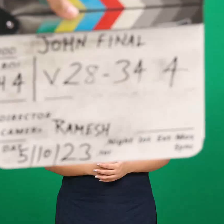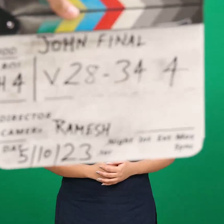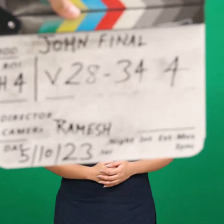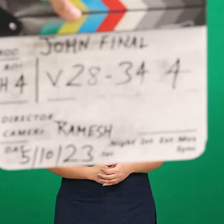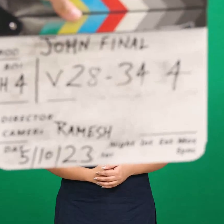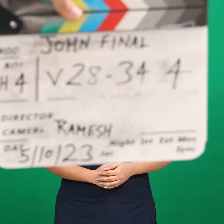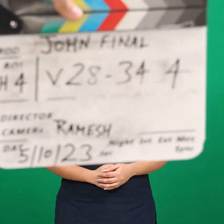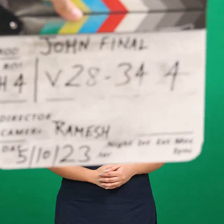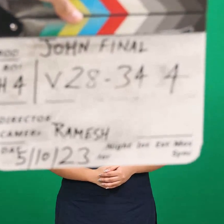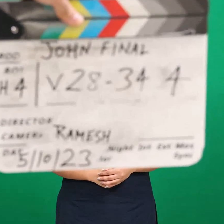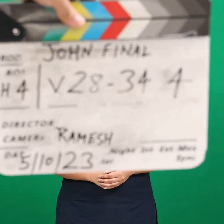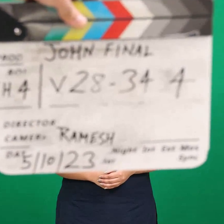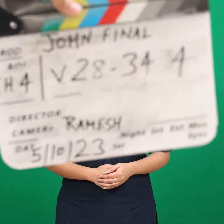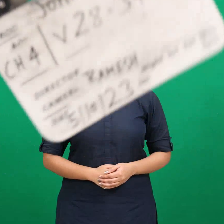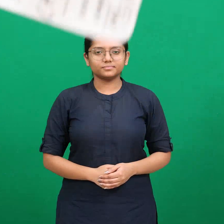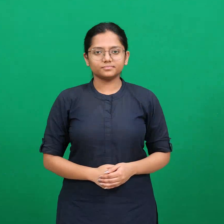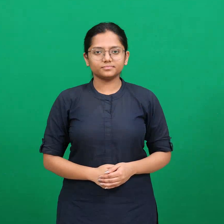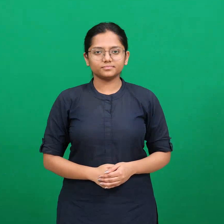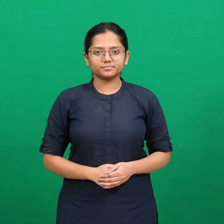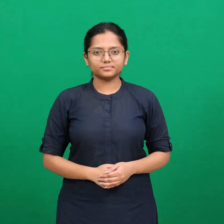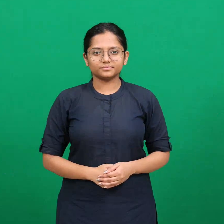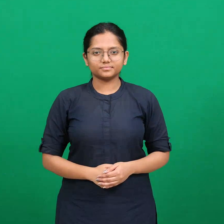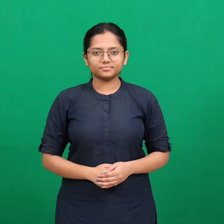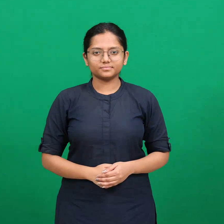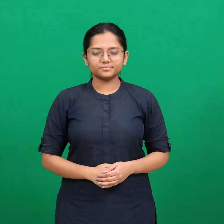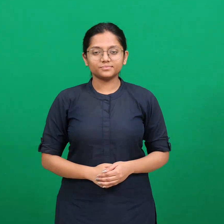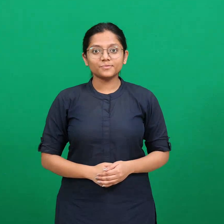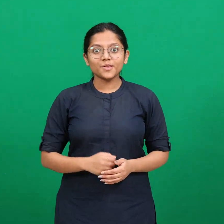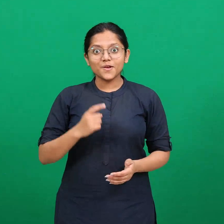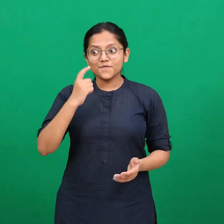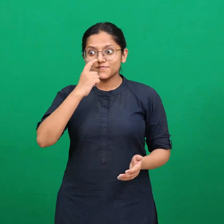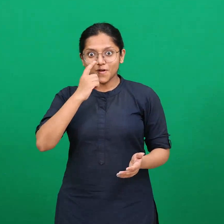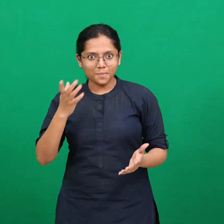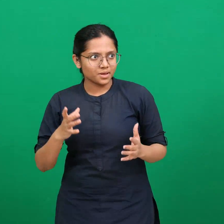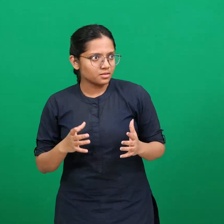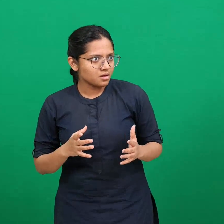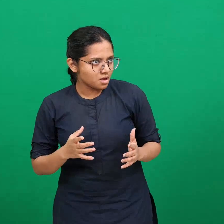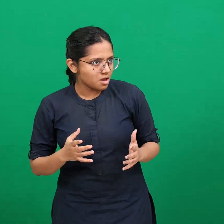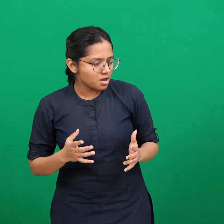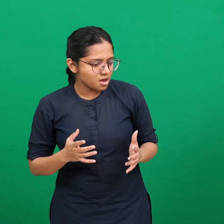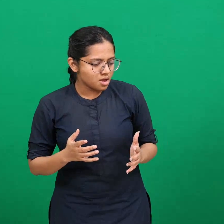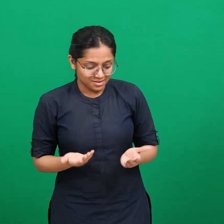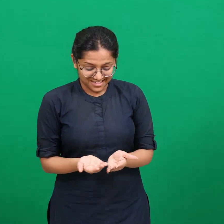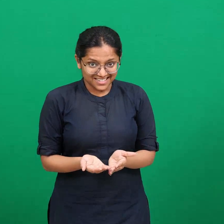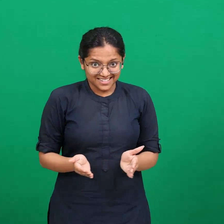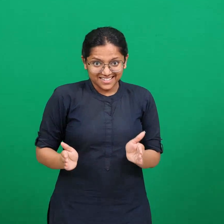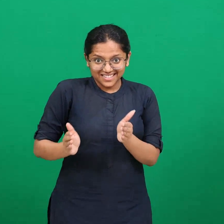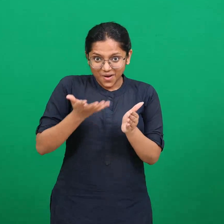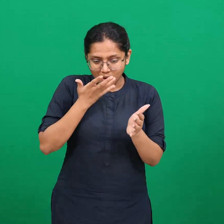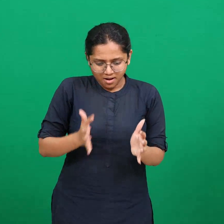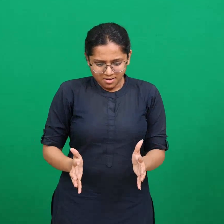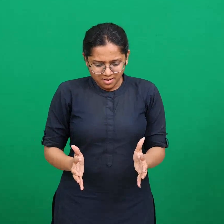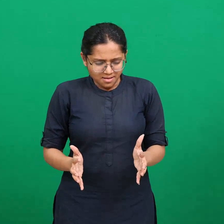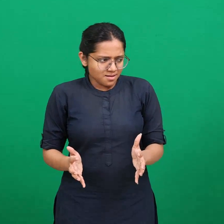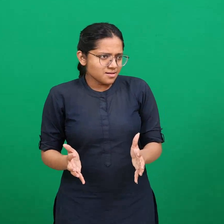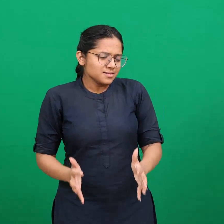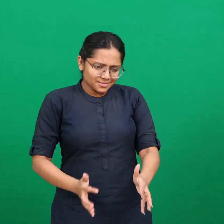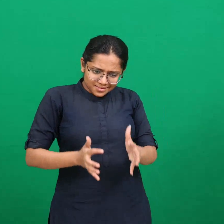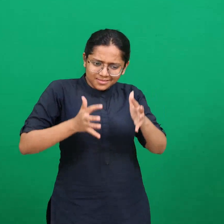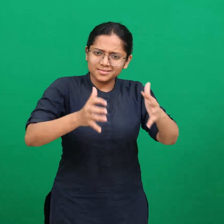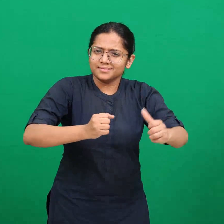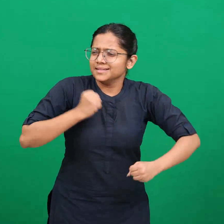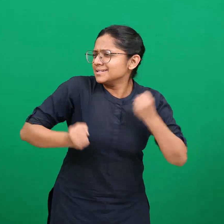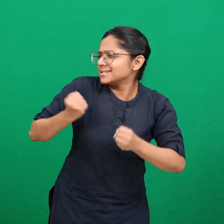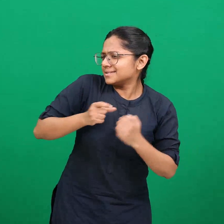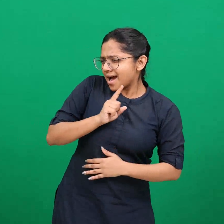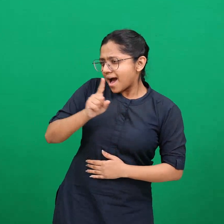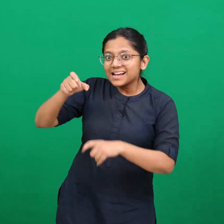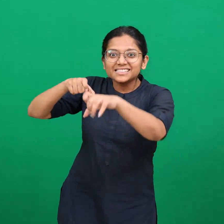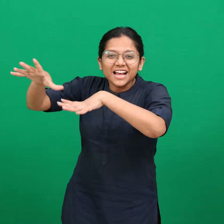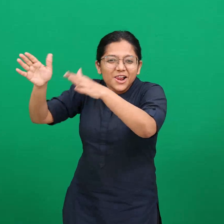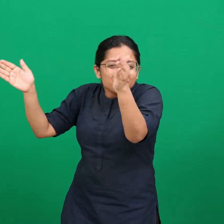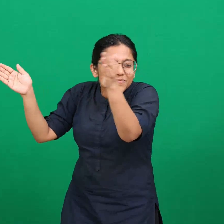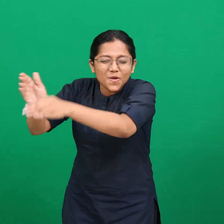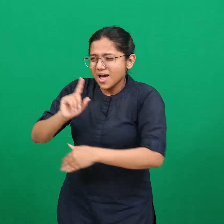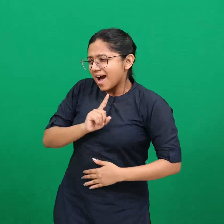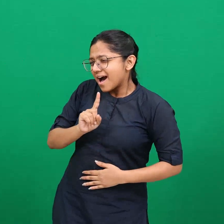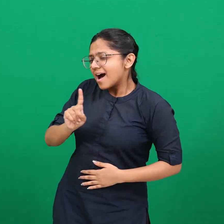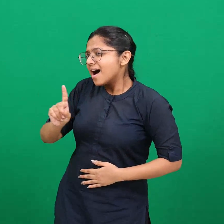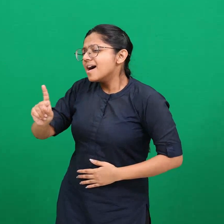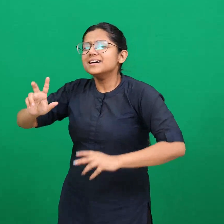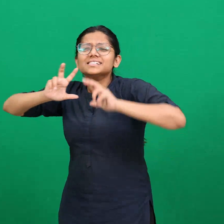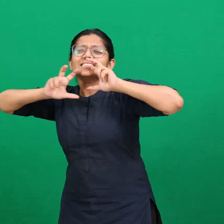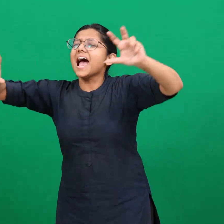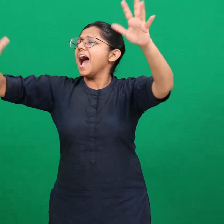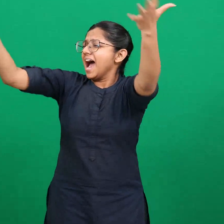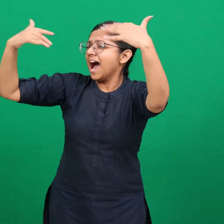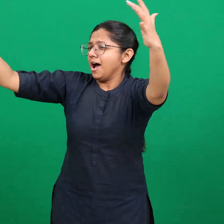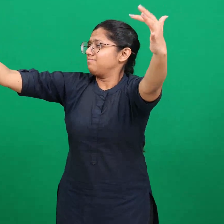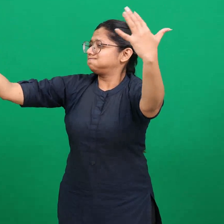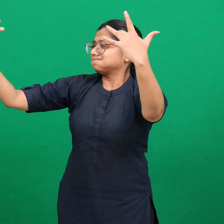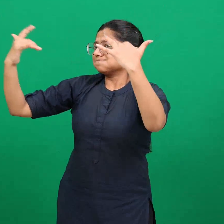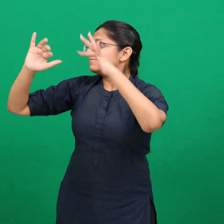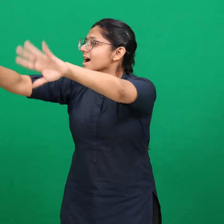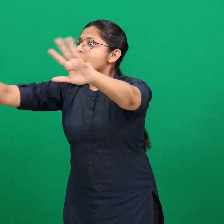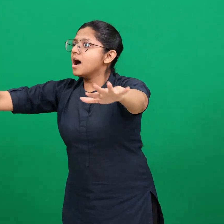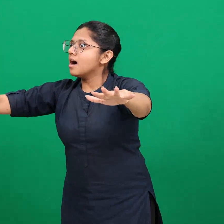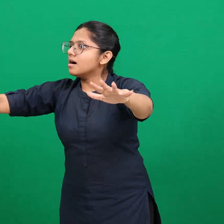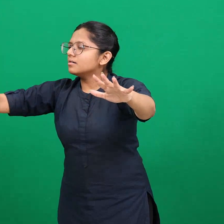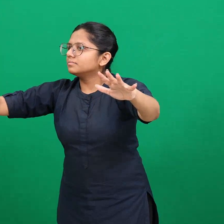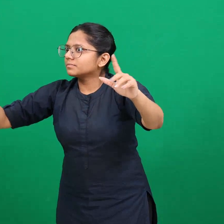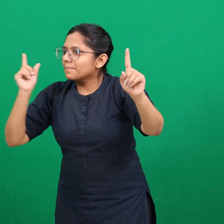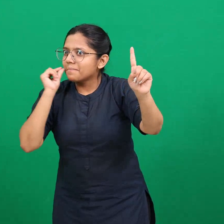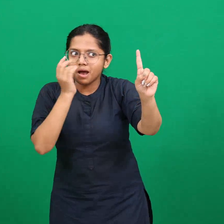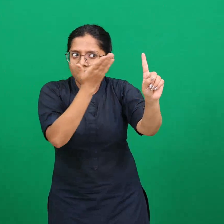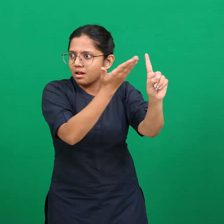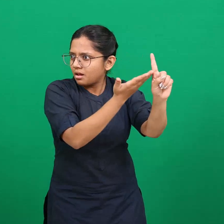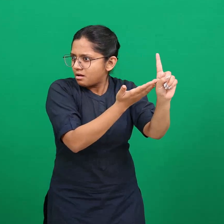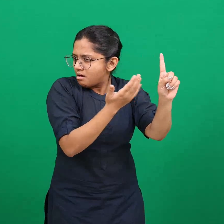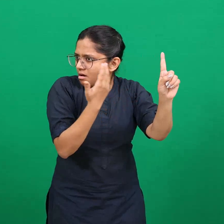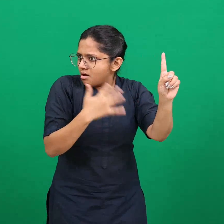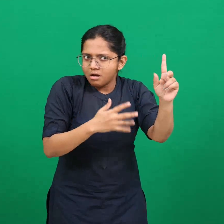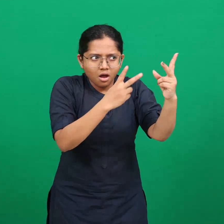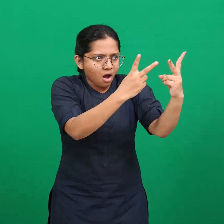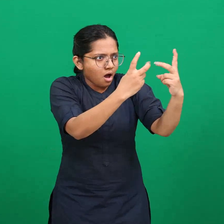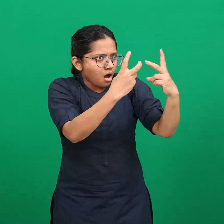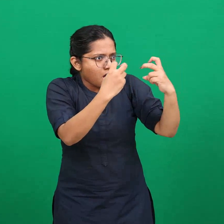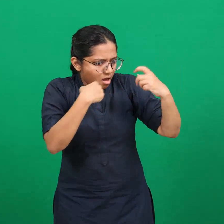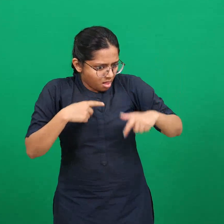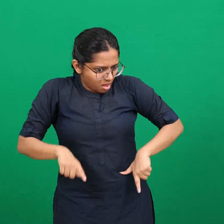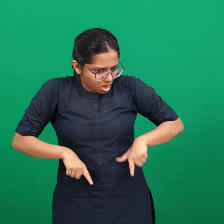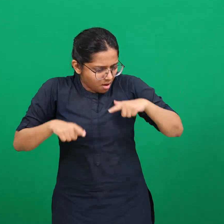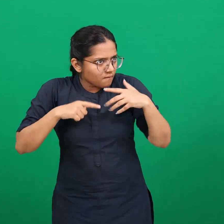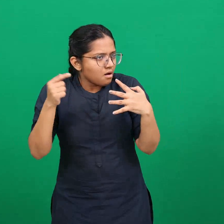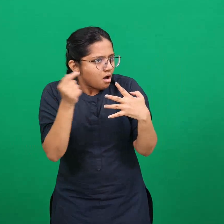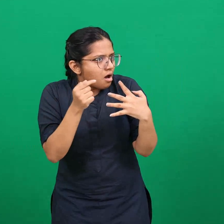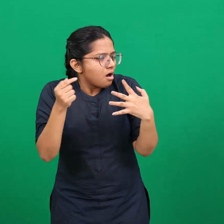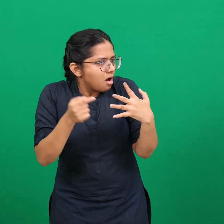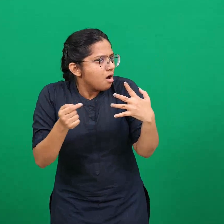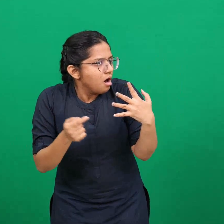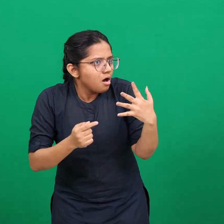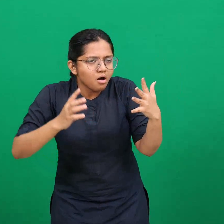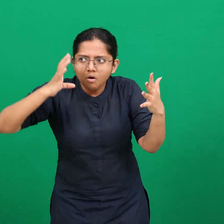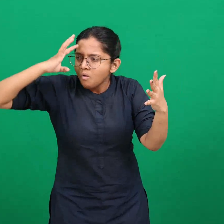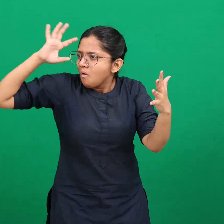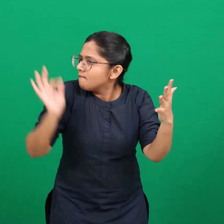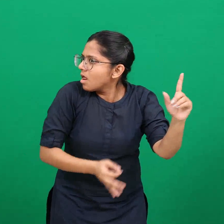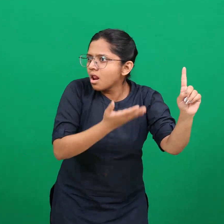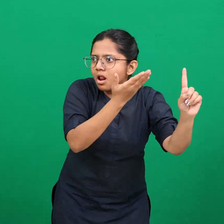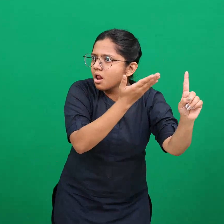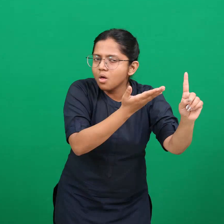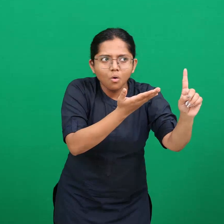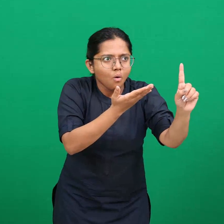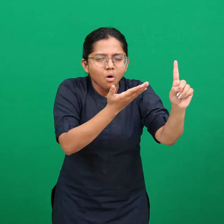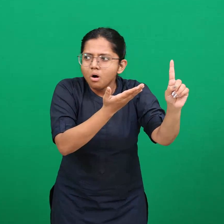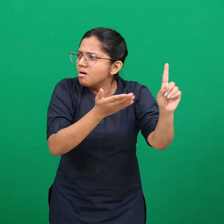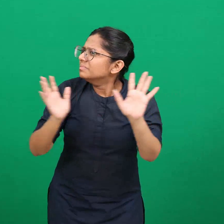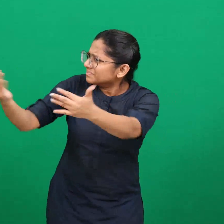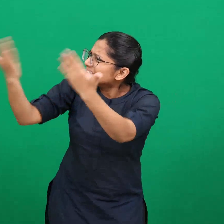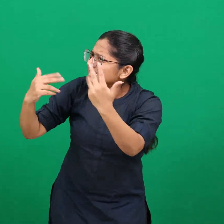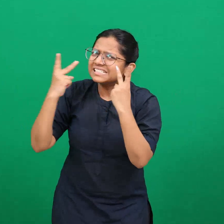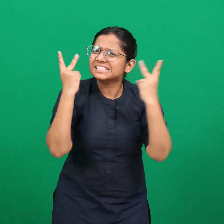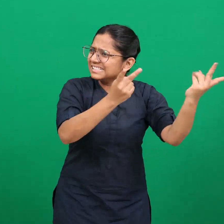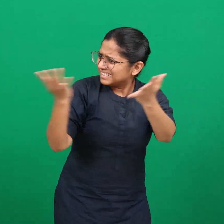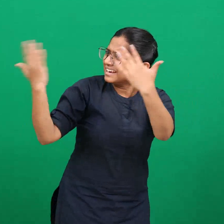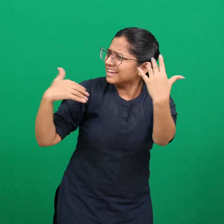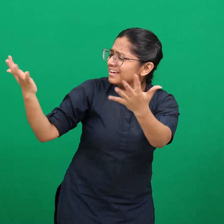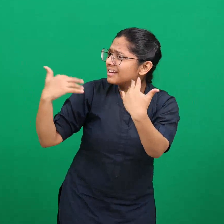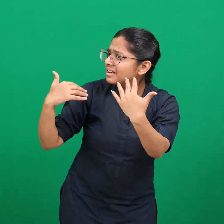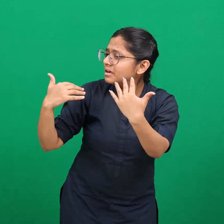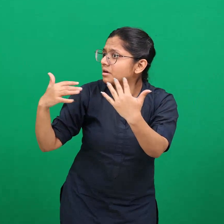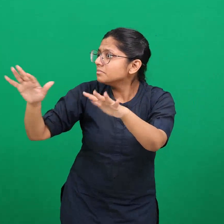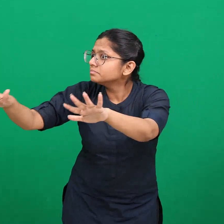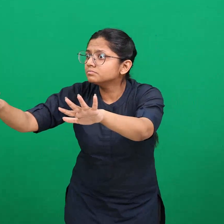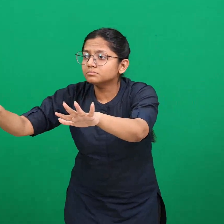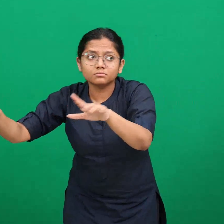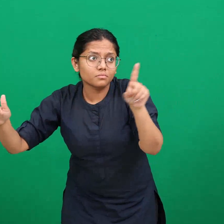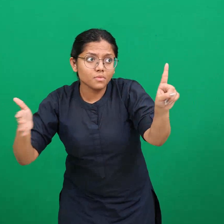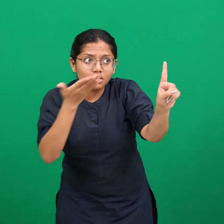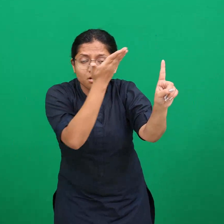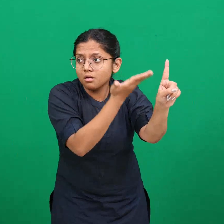Then the woman left her water jar, went back into the town, and said to the people, "Come, see a man who told me everything I ever did.